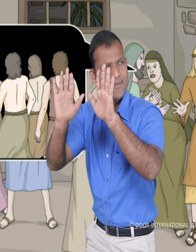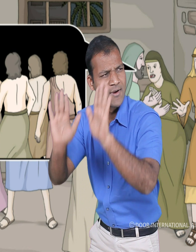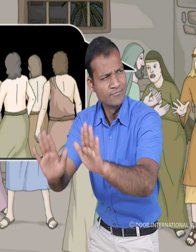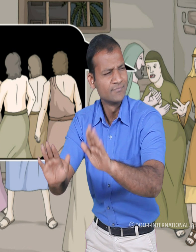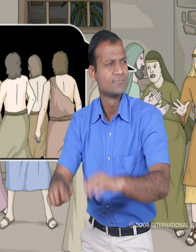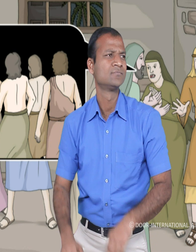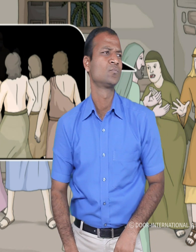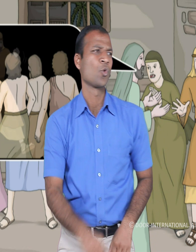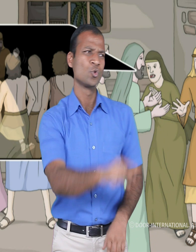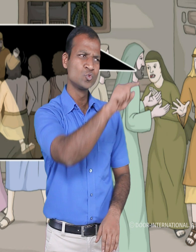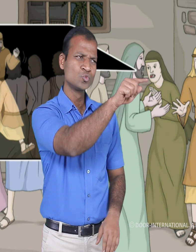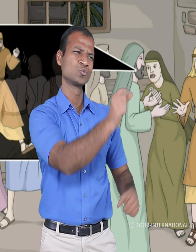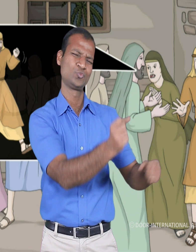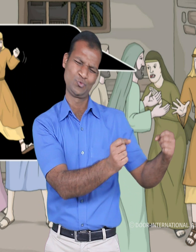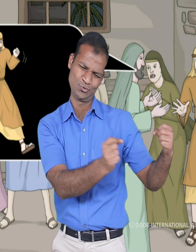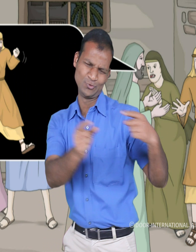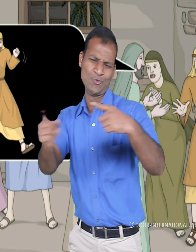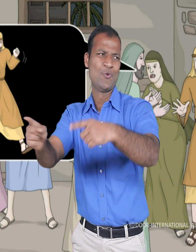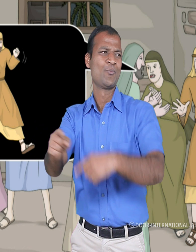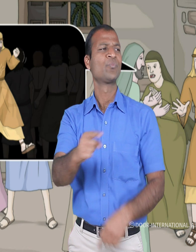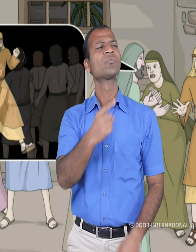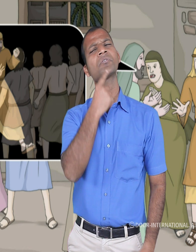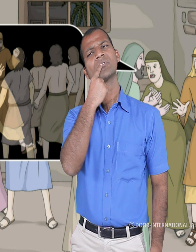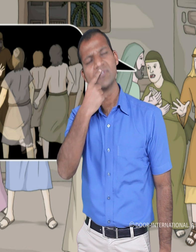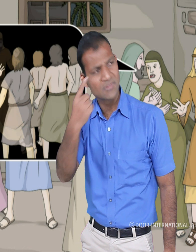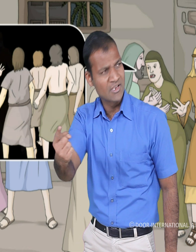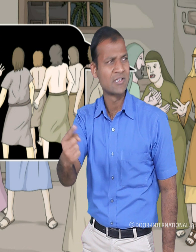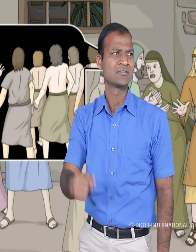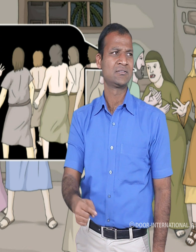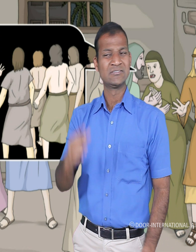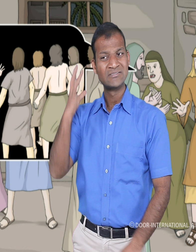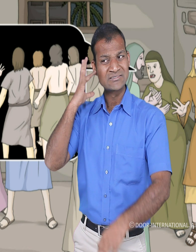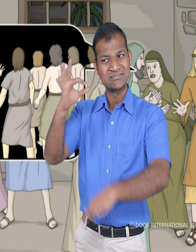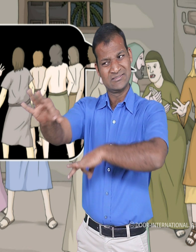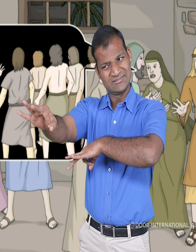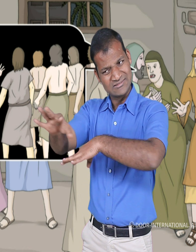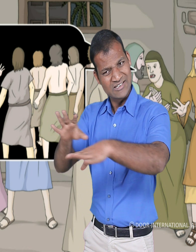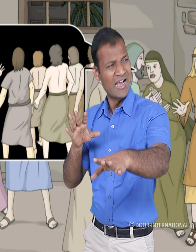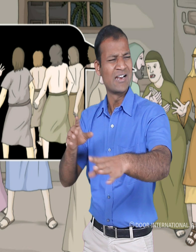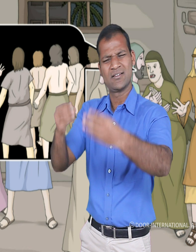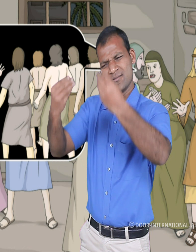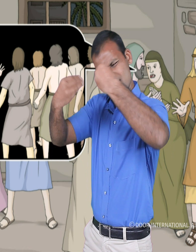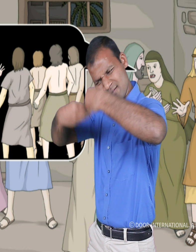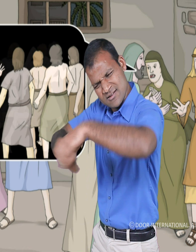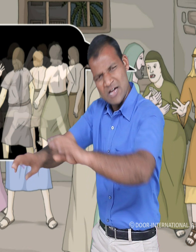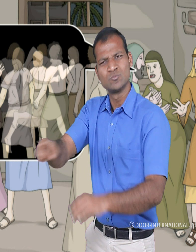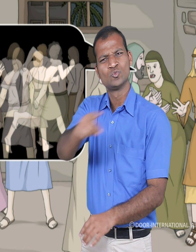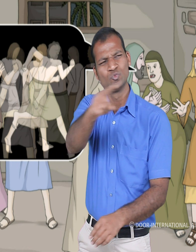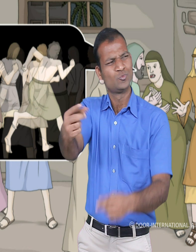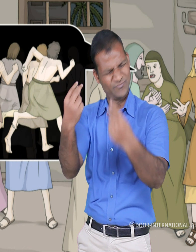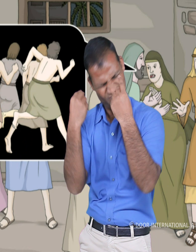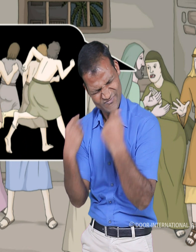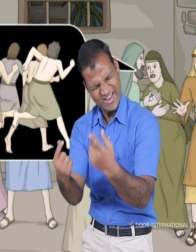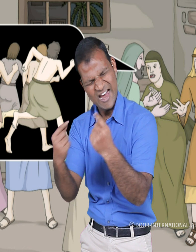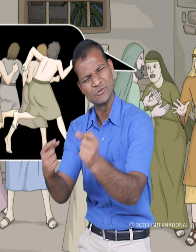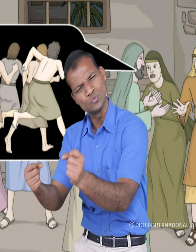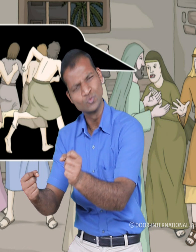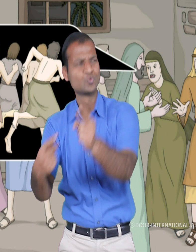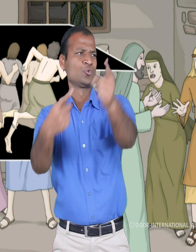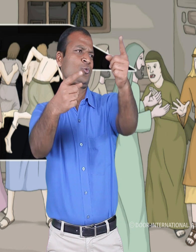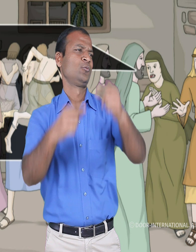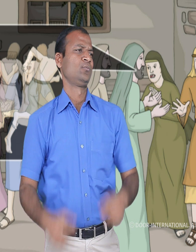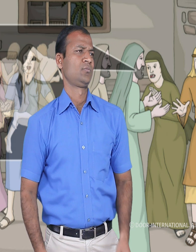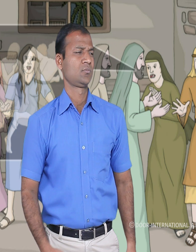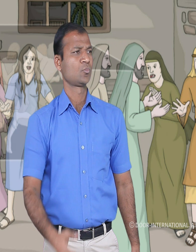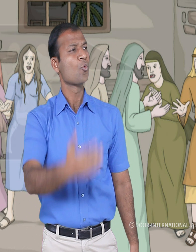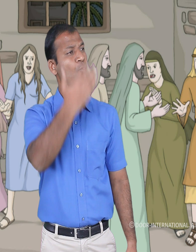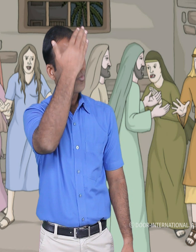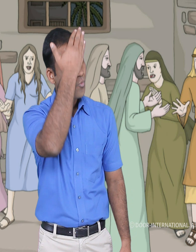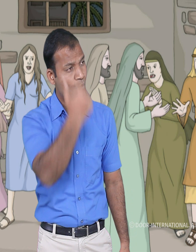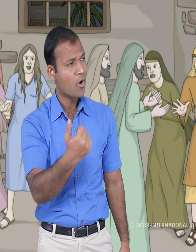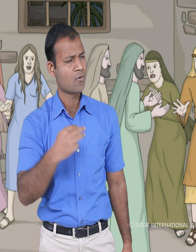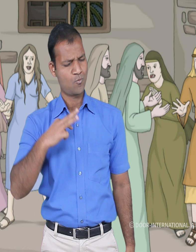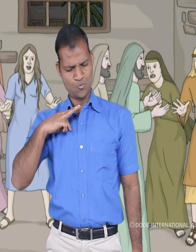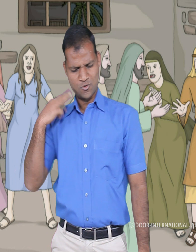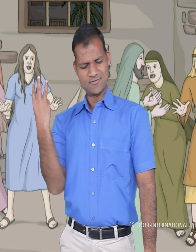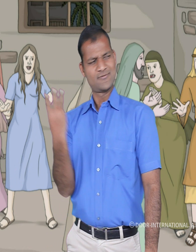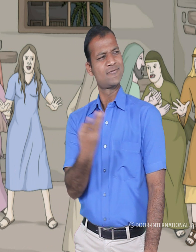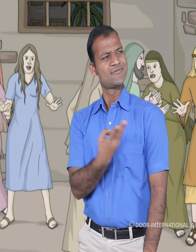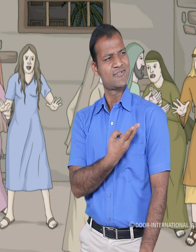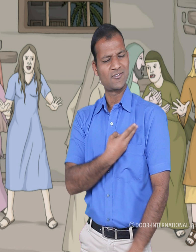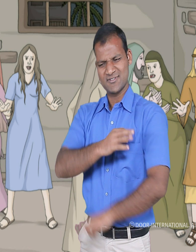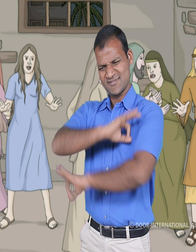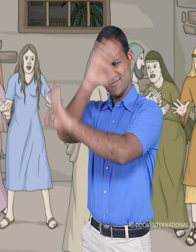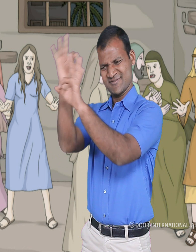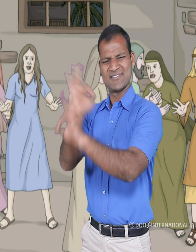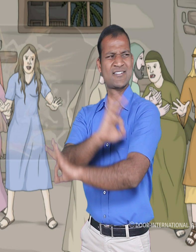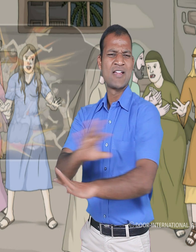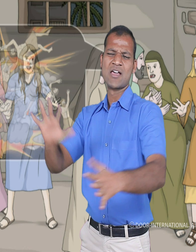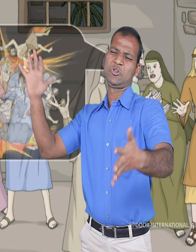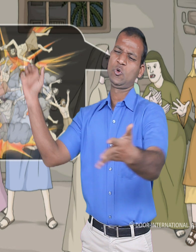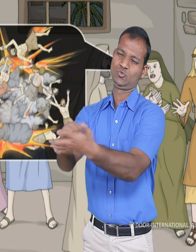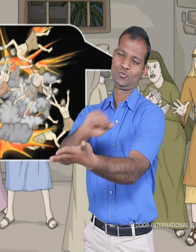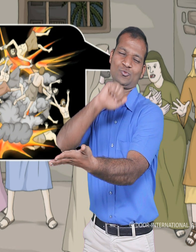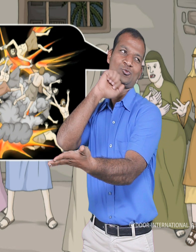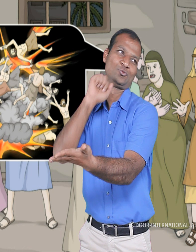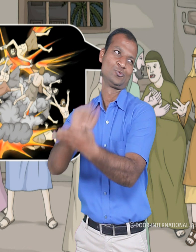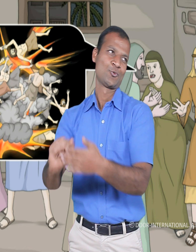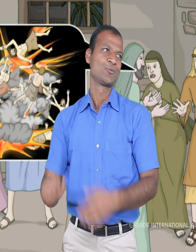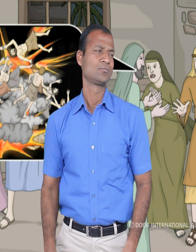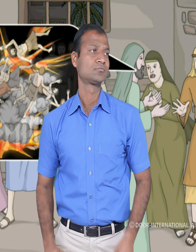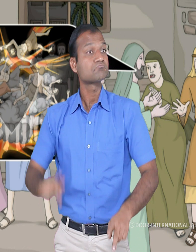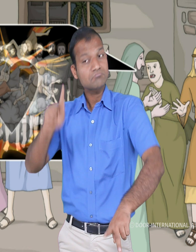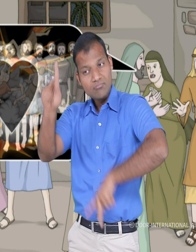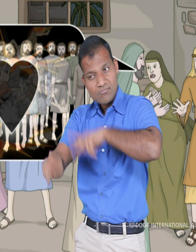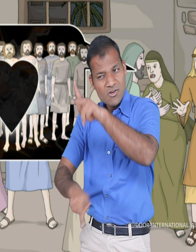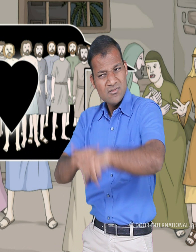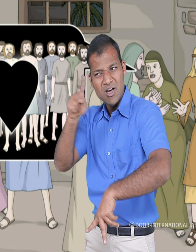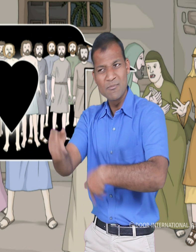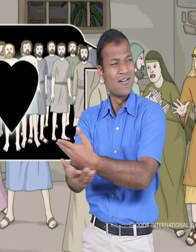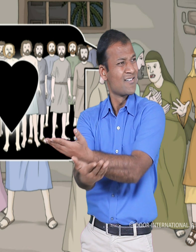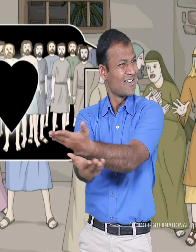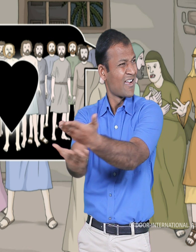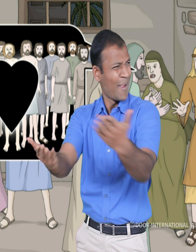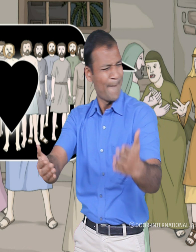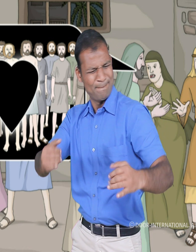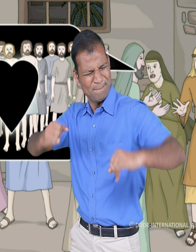Get them out of here, because we are about to destroy this place.